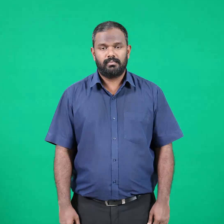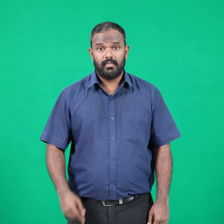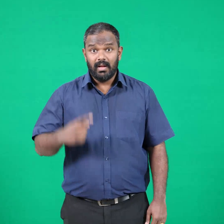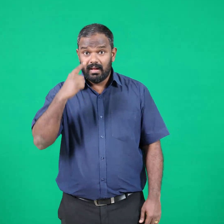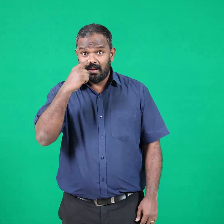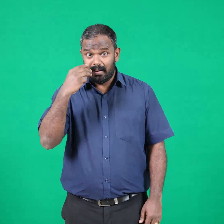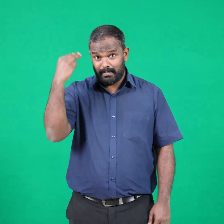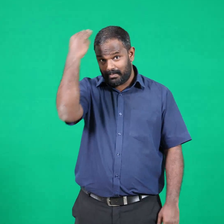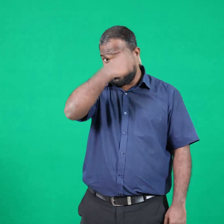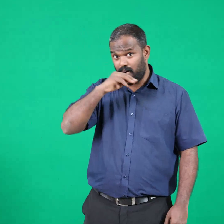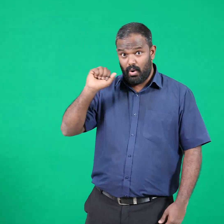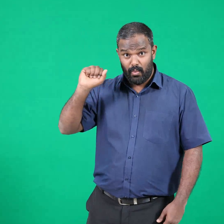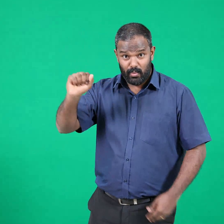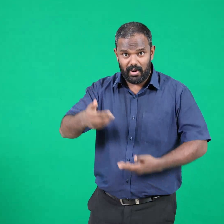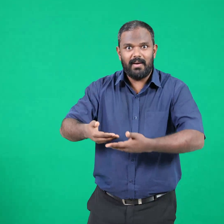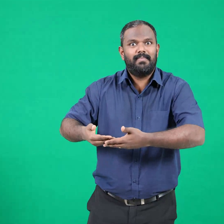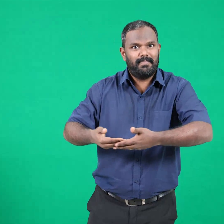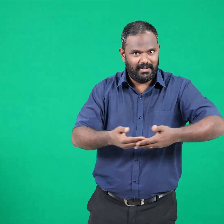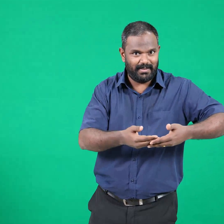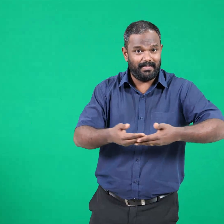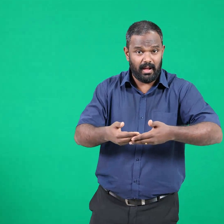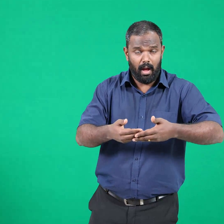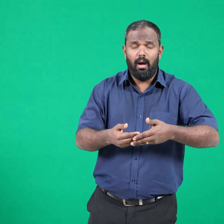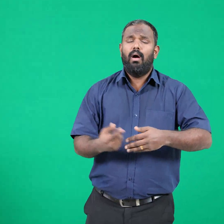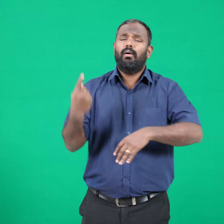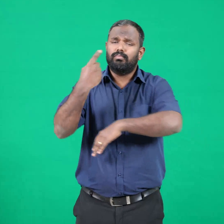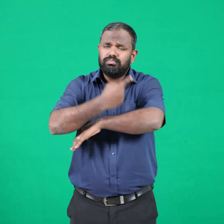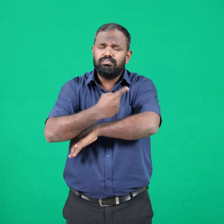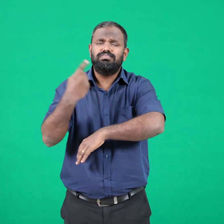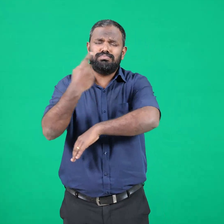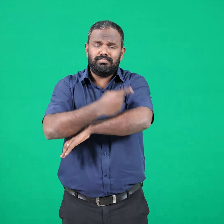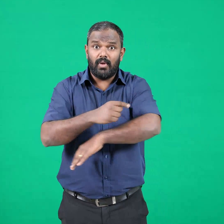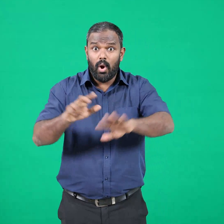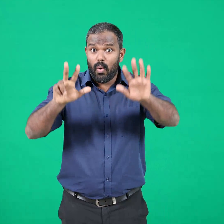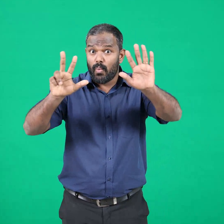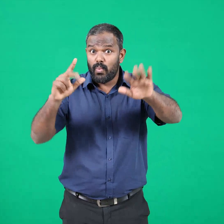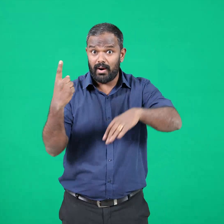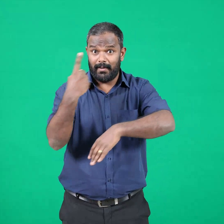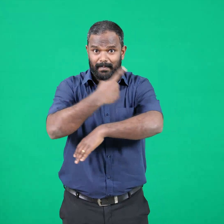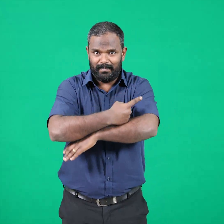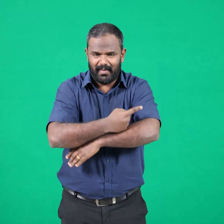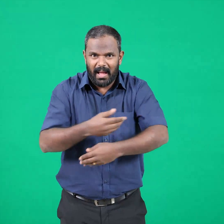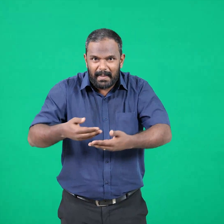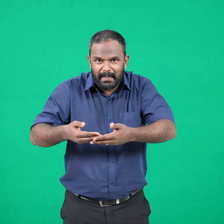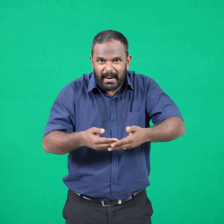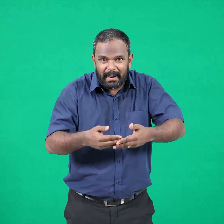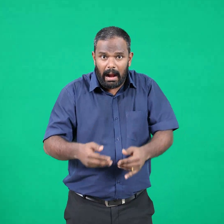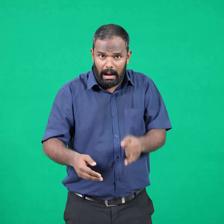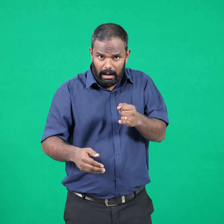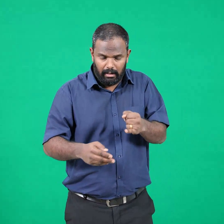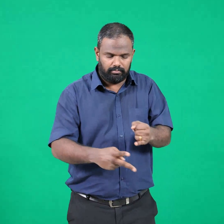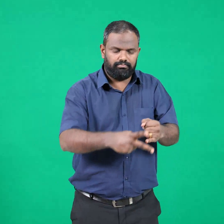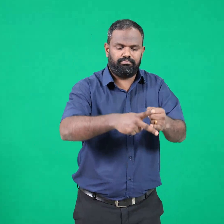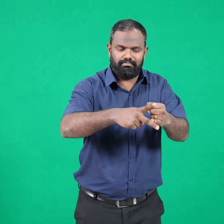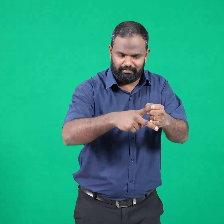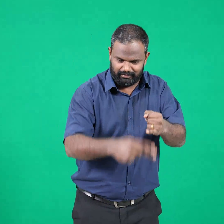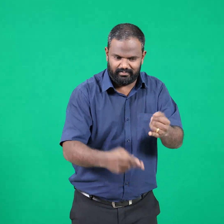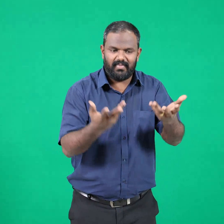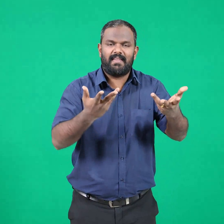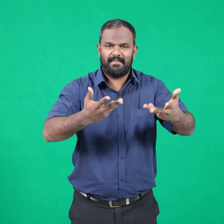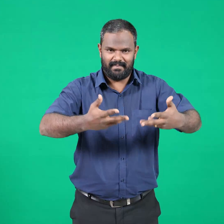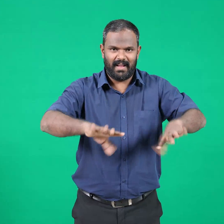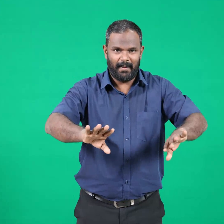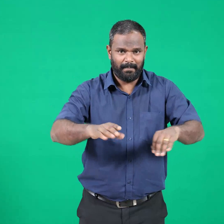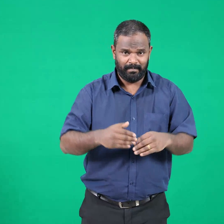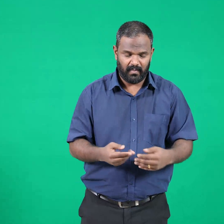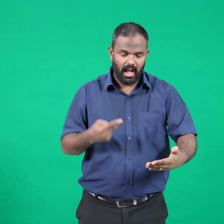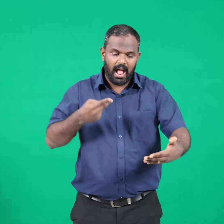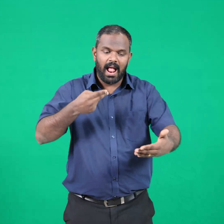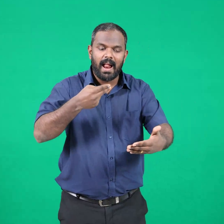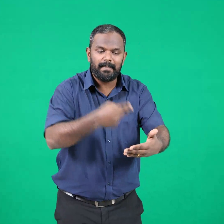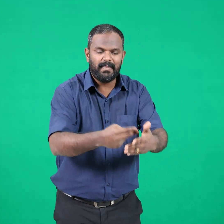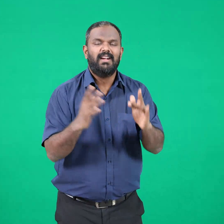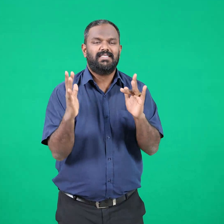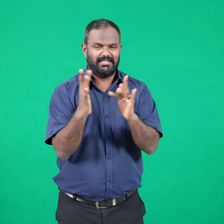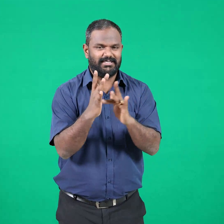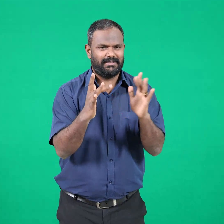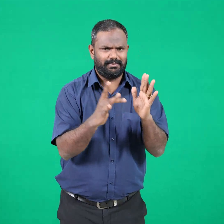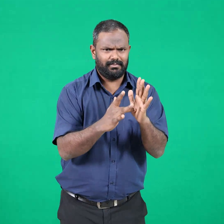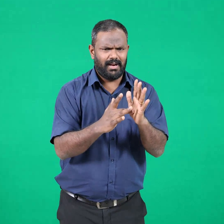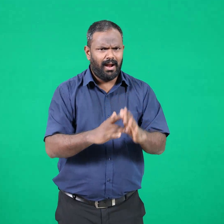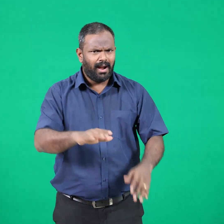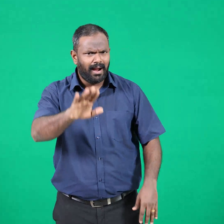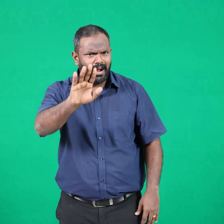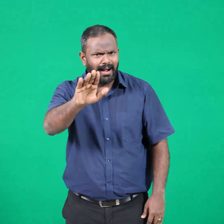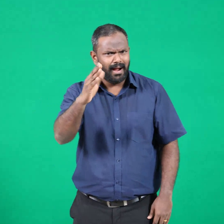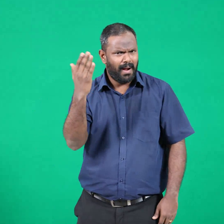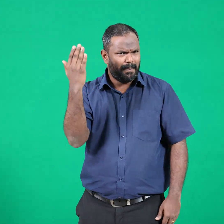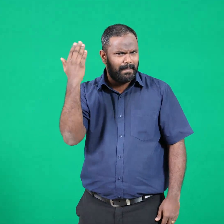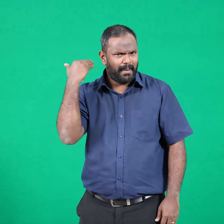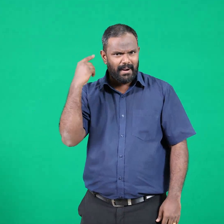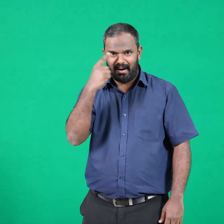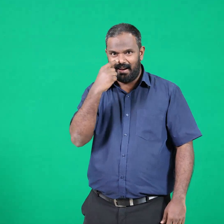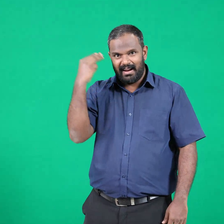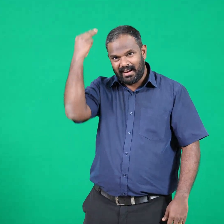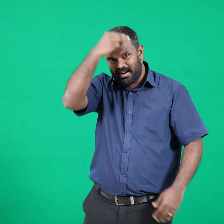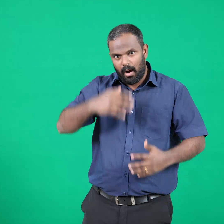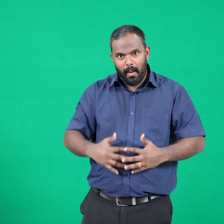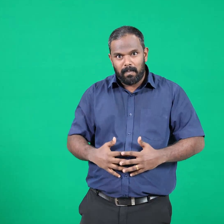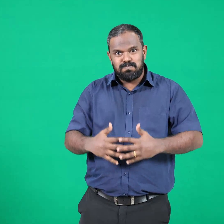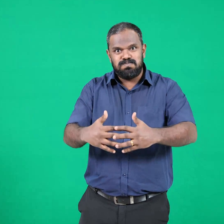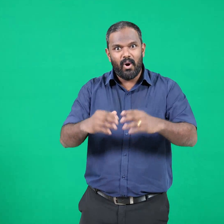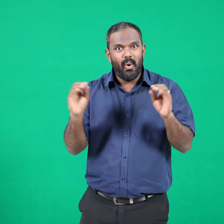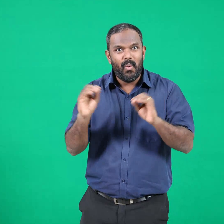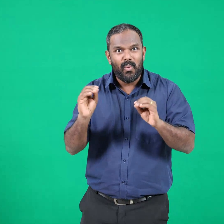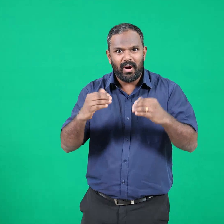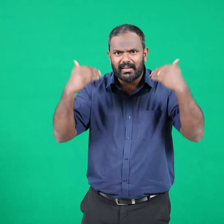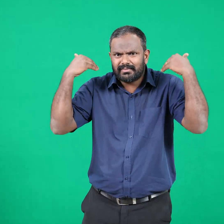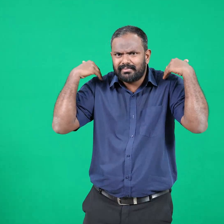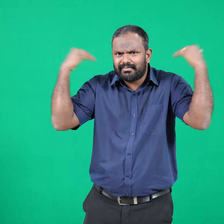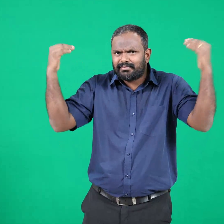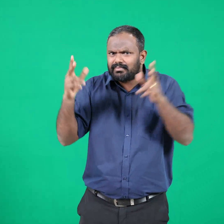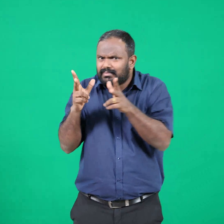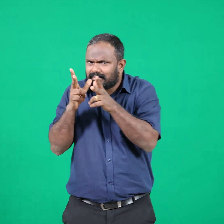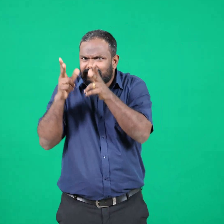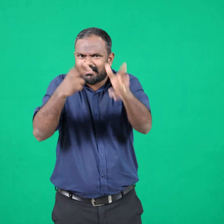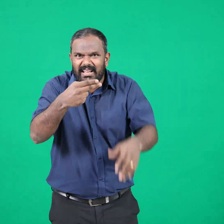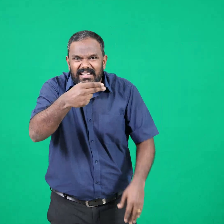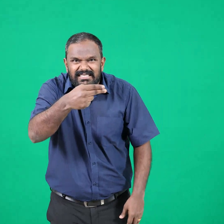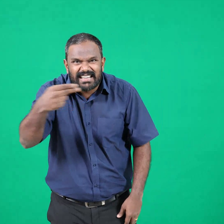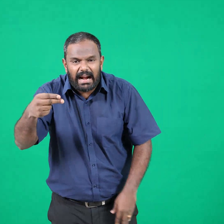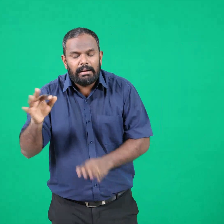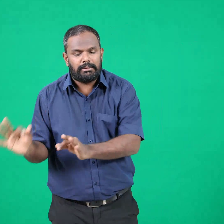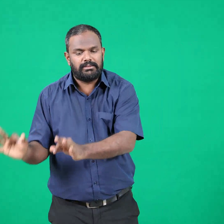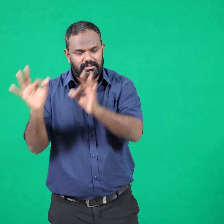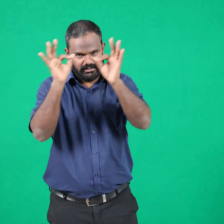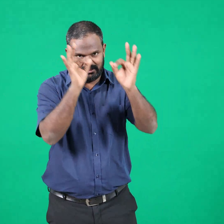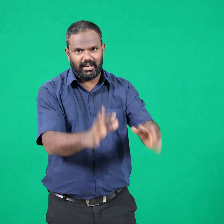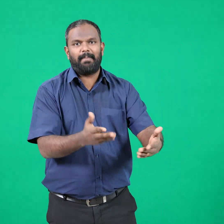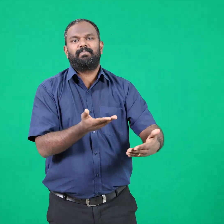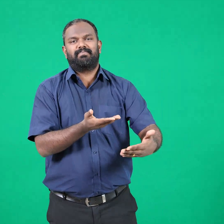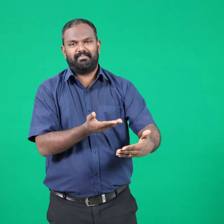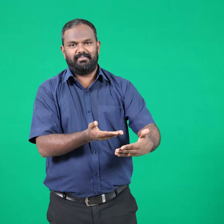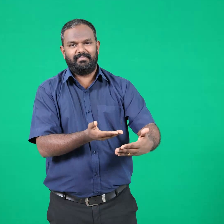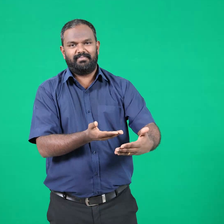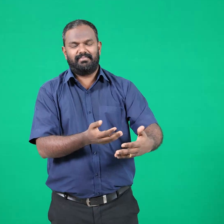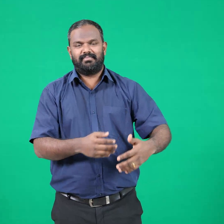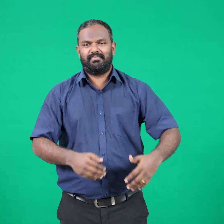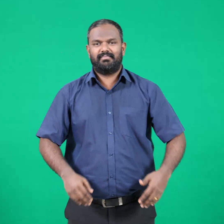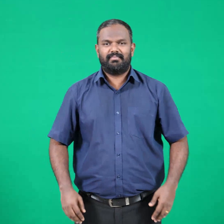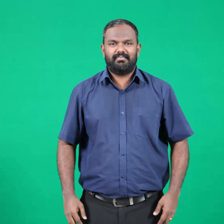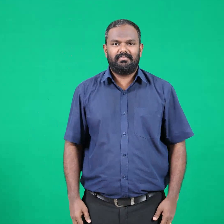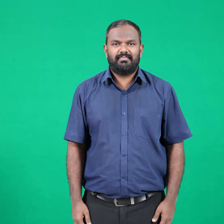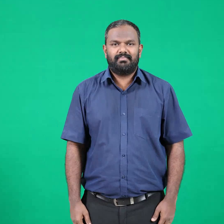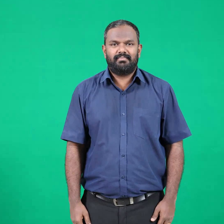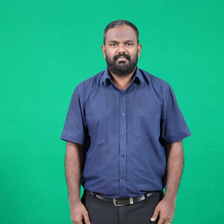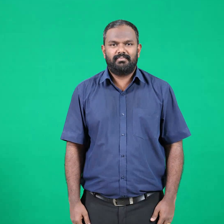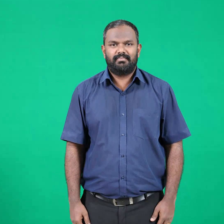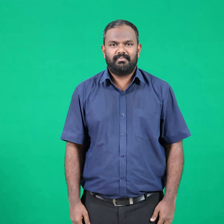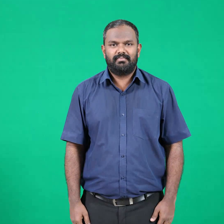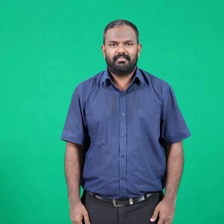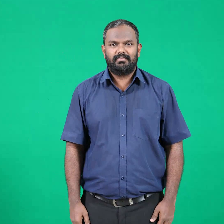When the eight days until His circumcision had passed, He was named Jesus, the name the angel had given Him before He had been conceived.